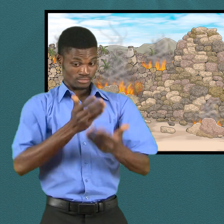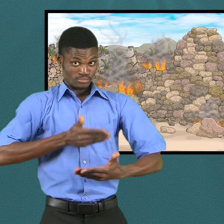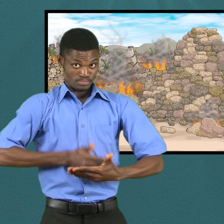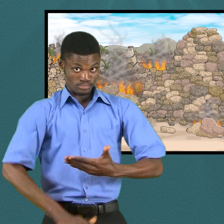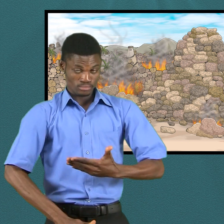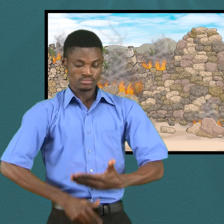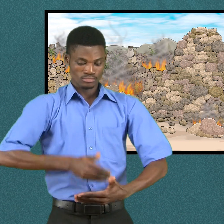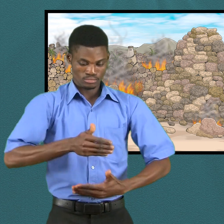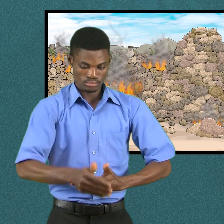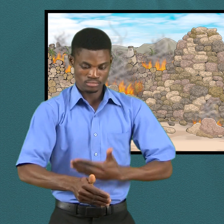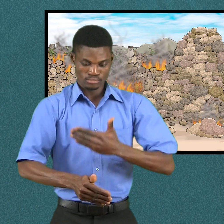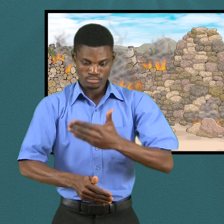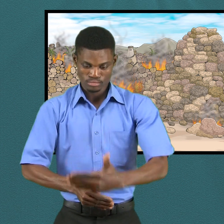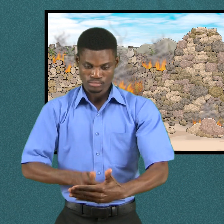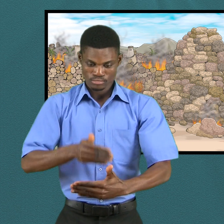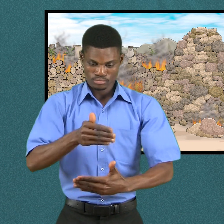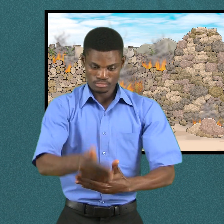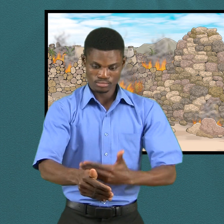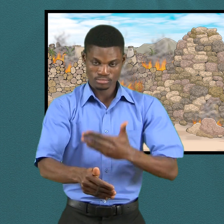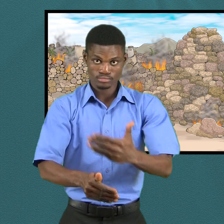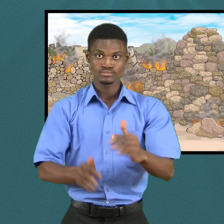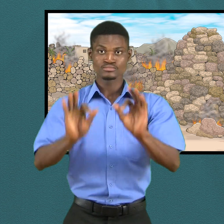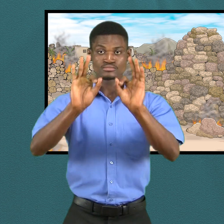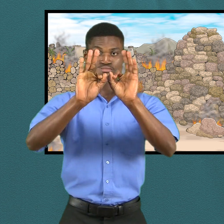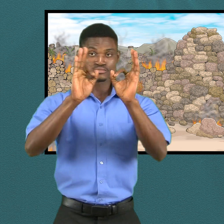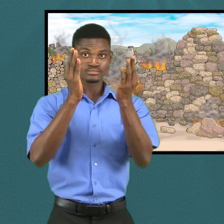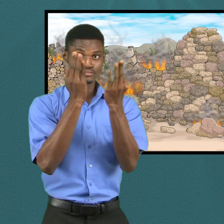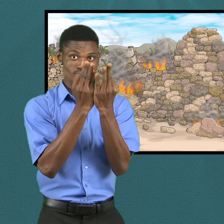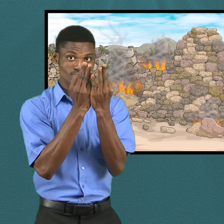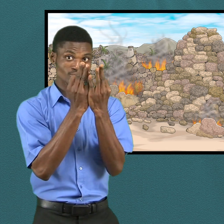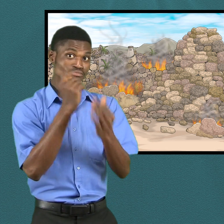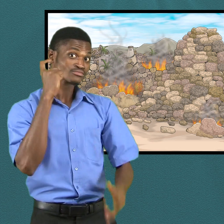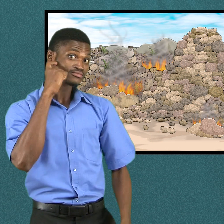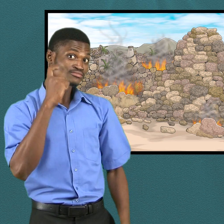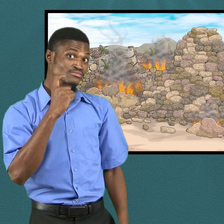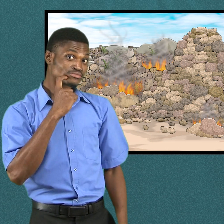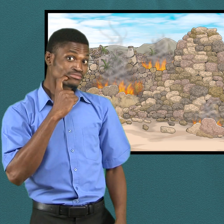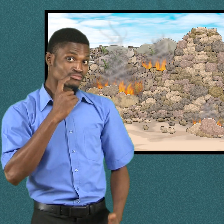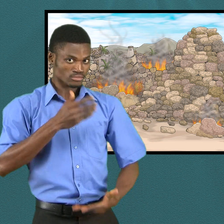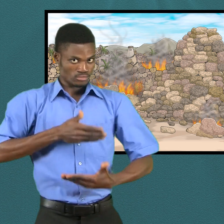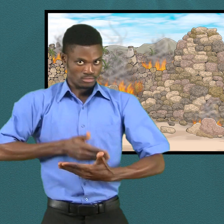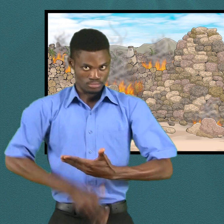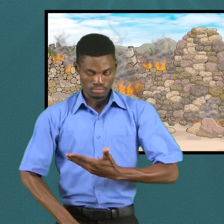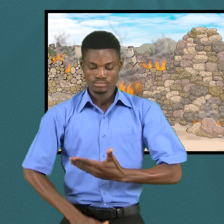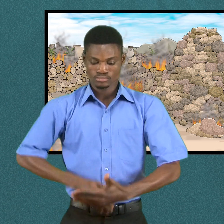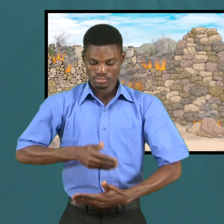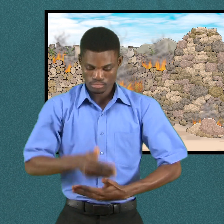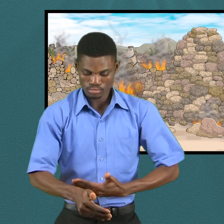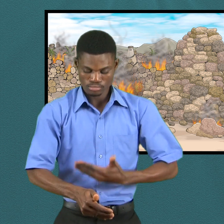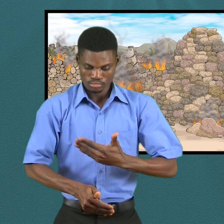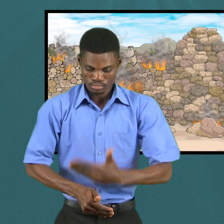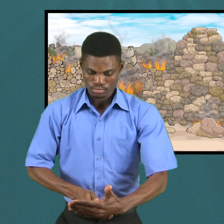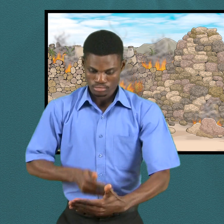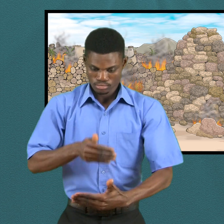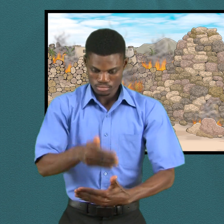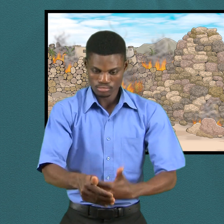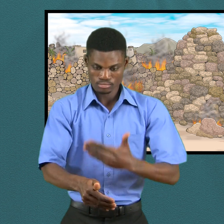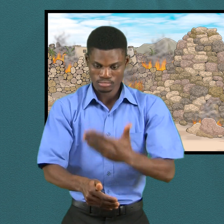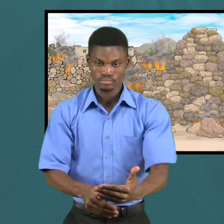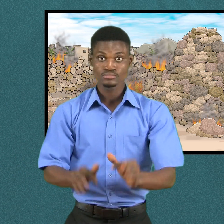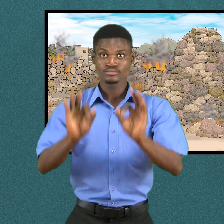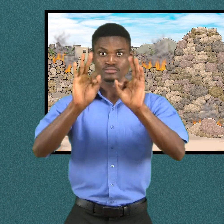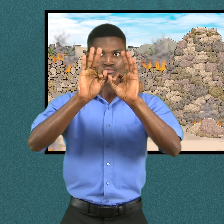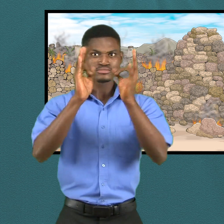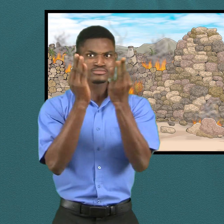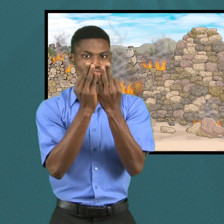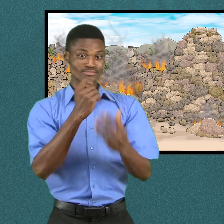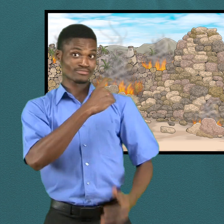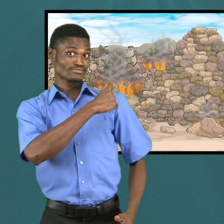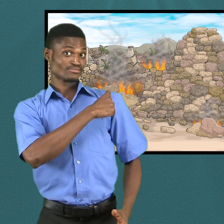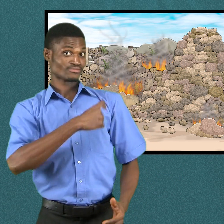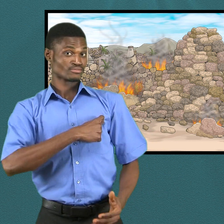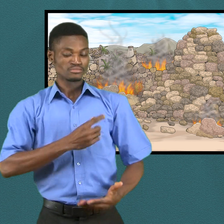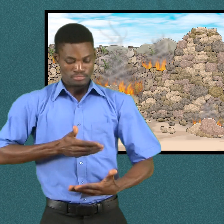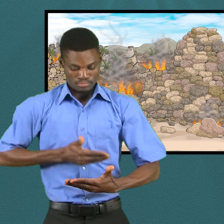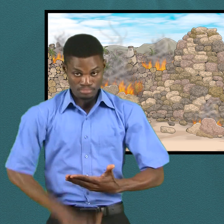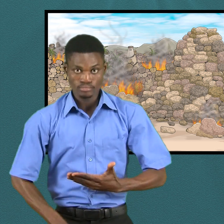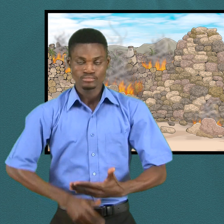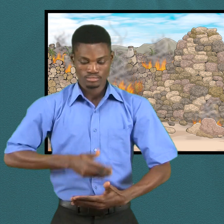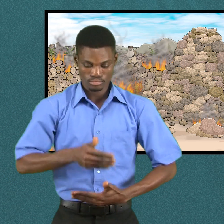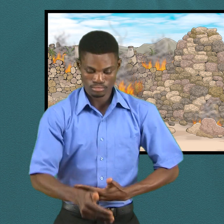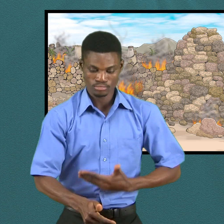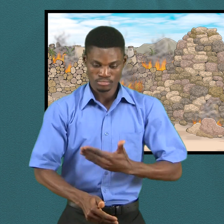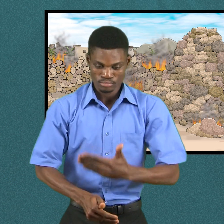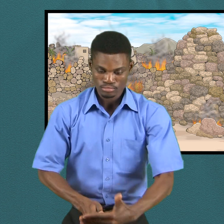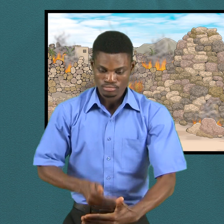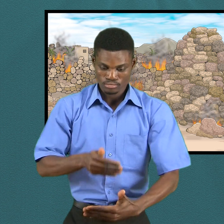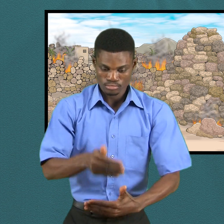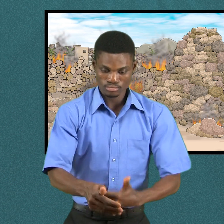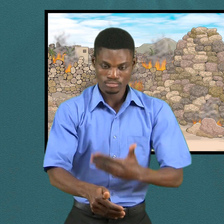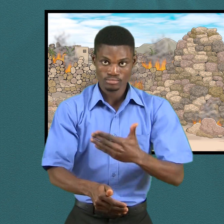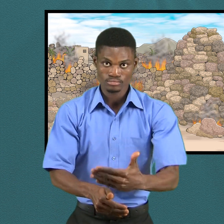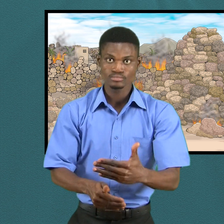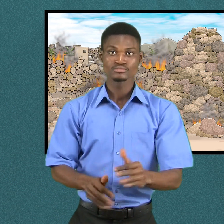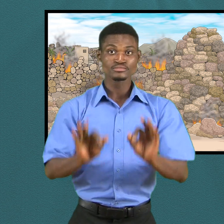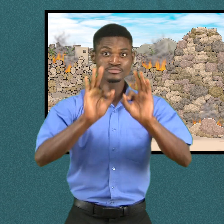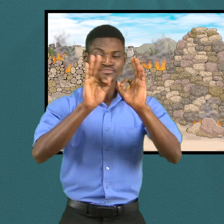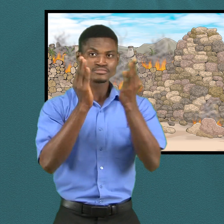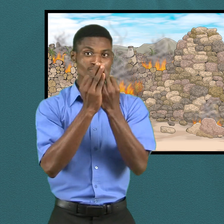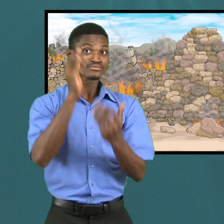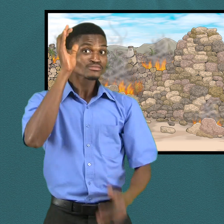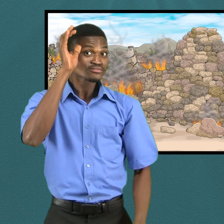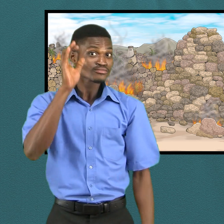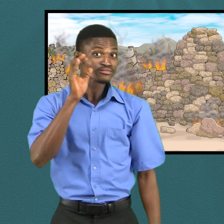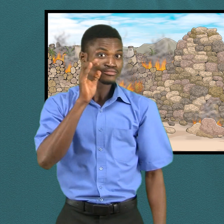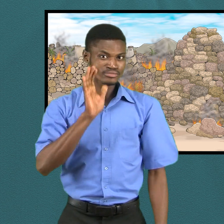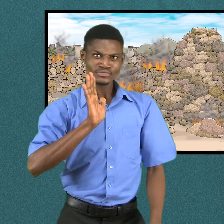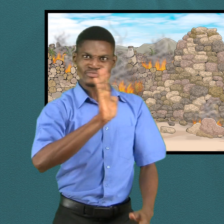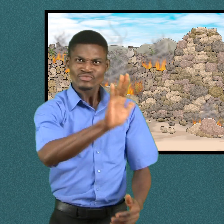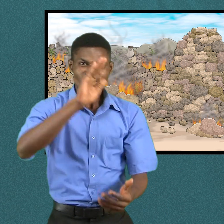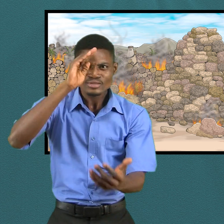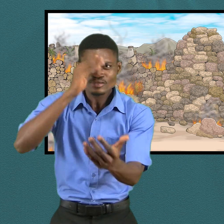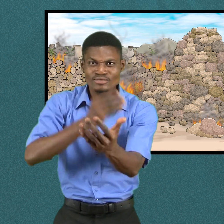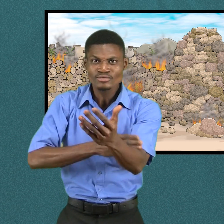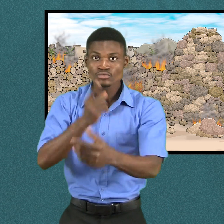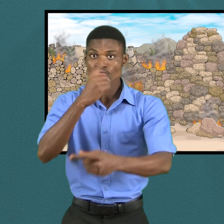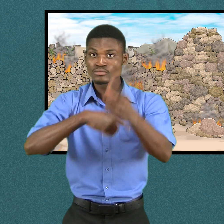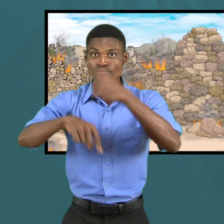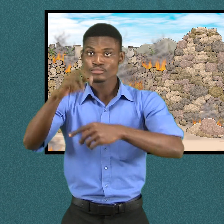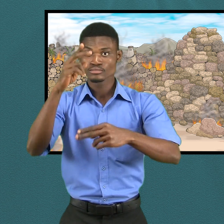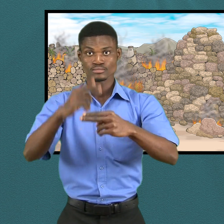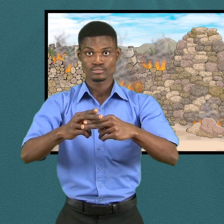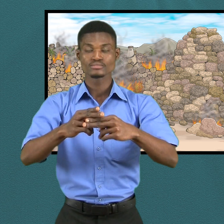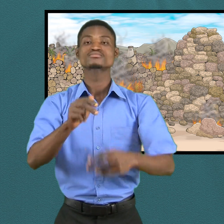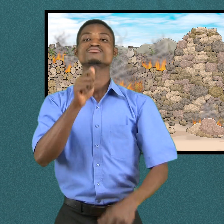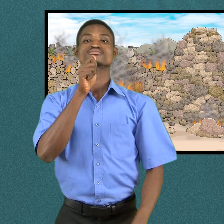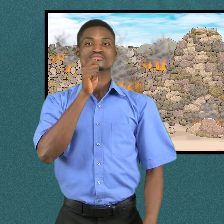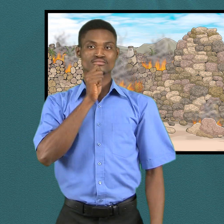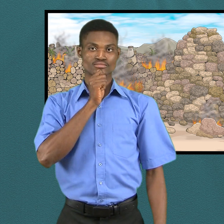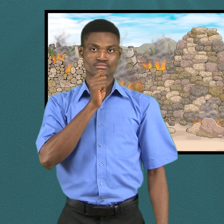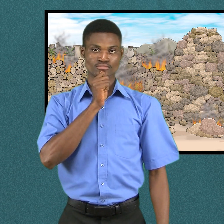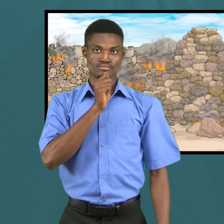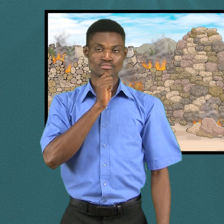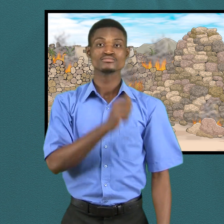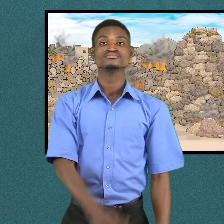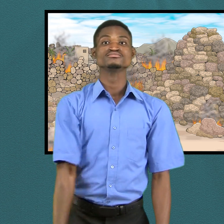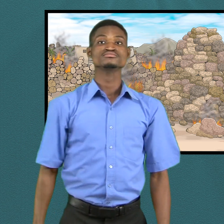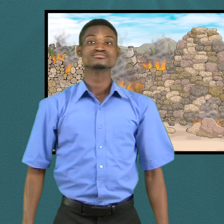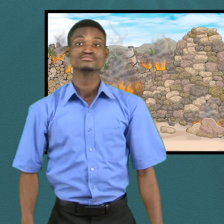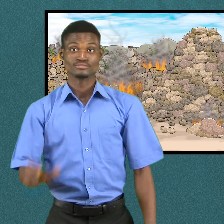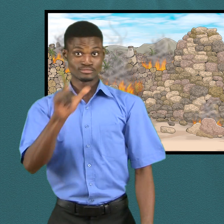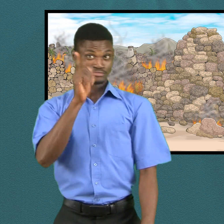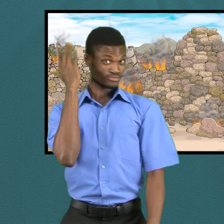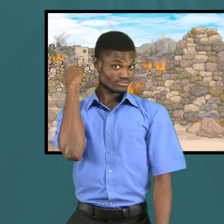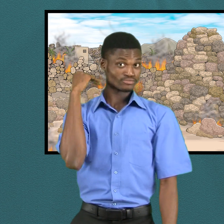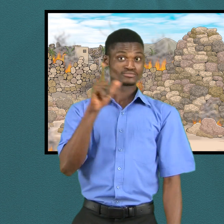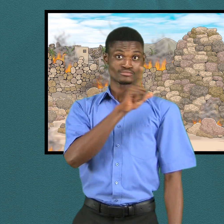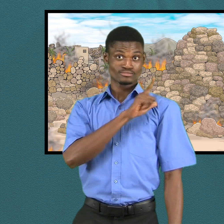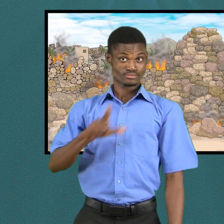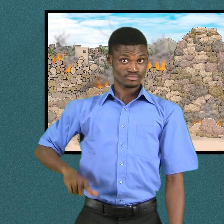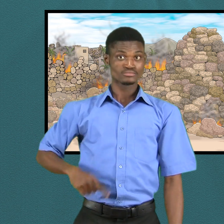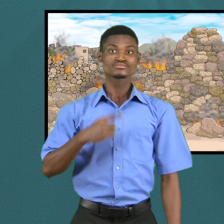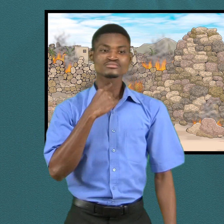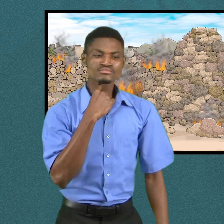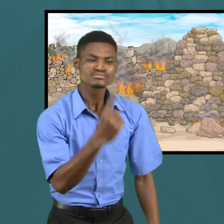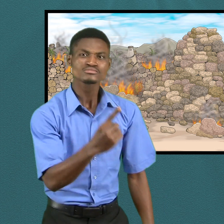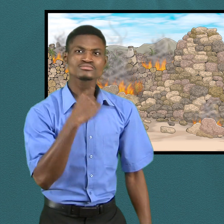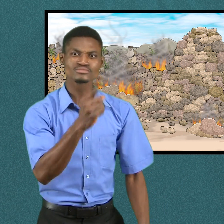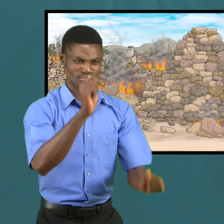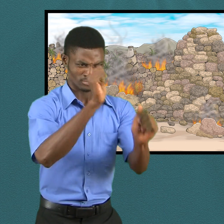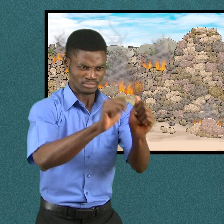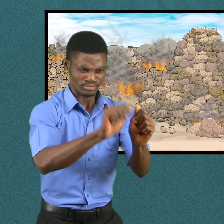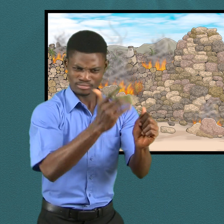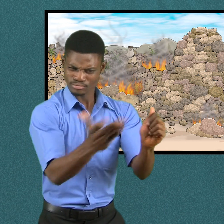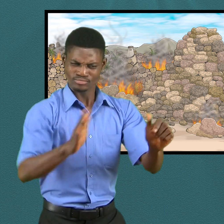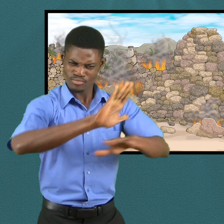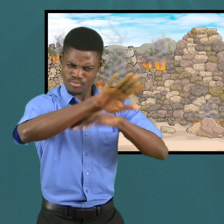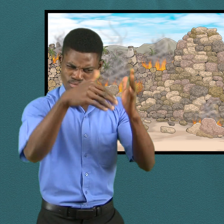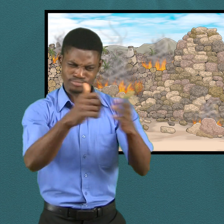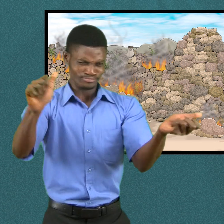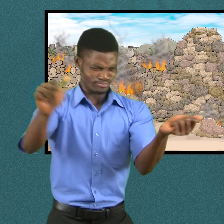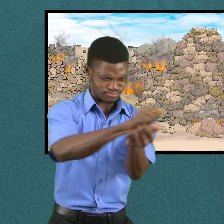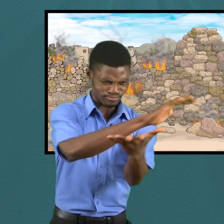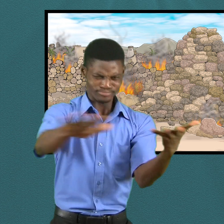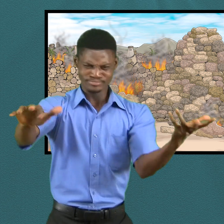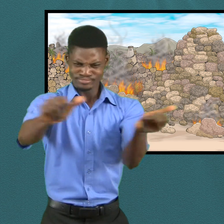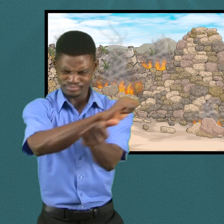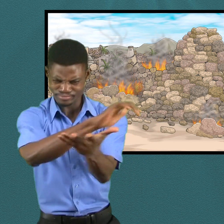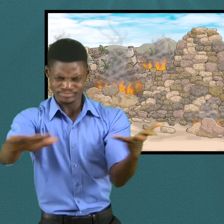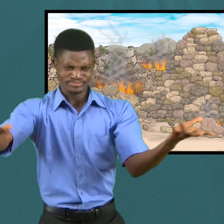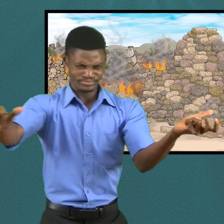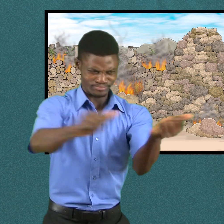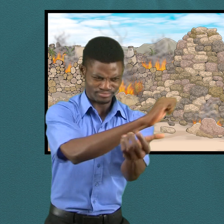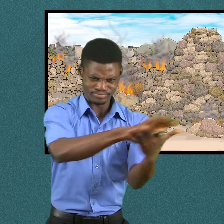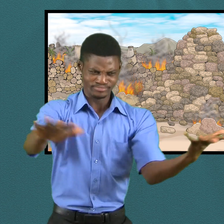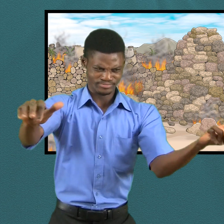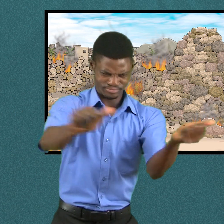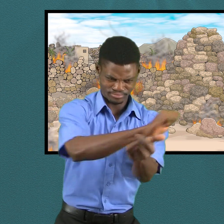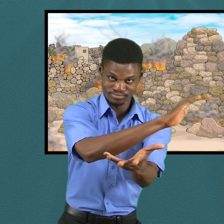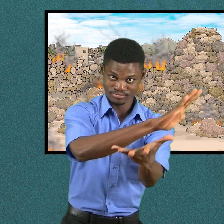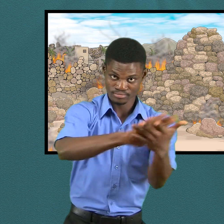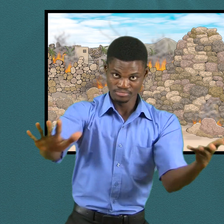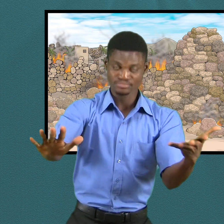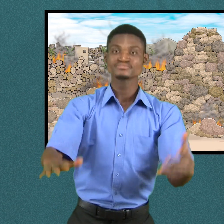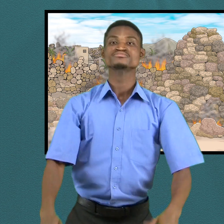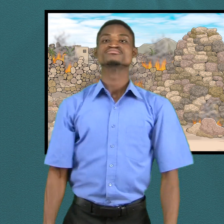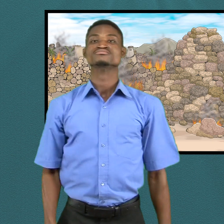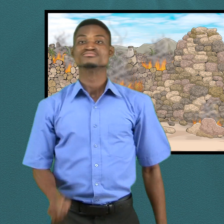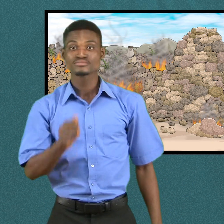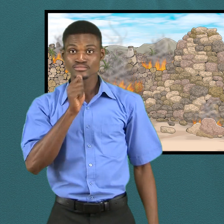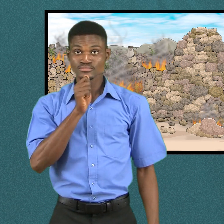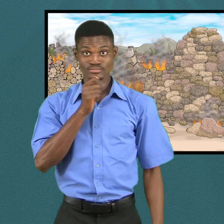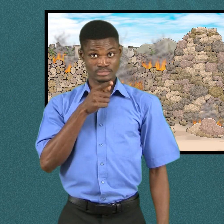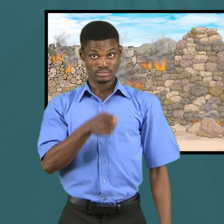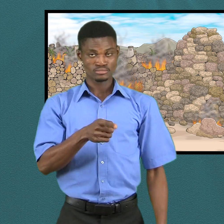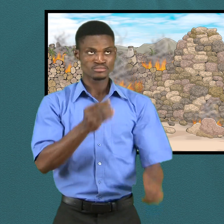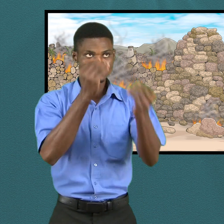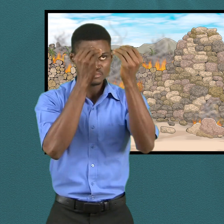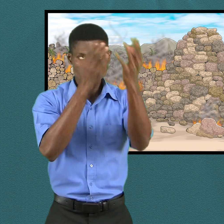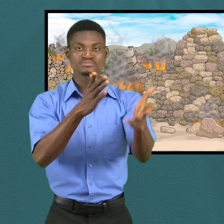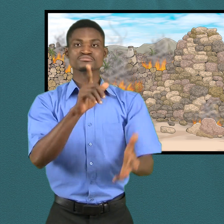So the LORD was with Joshua, and his fame spread throughout the land. The Israelites, however, acted unfaithfully regarding the things devoted to destruction.